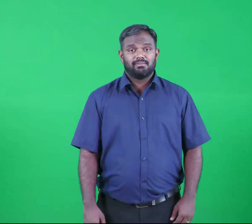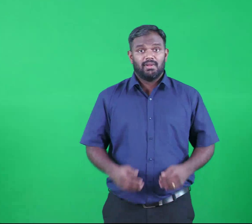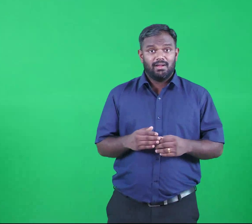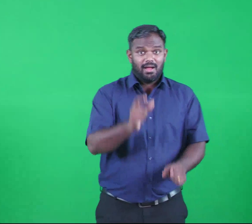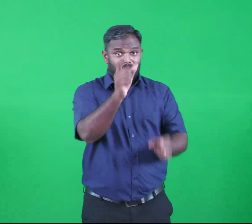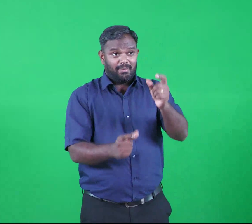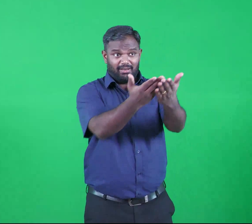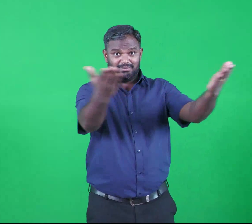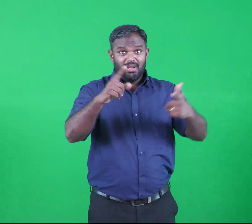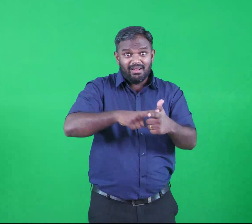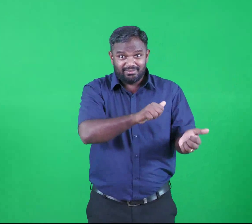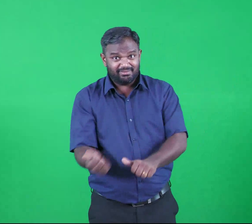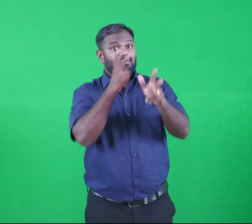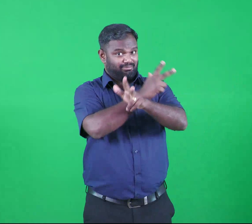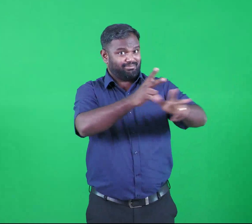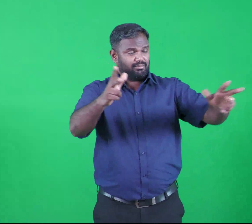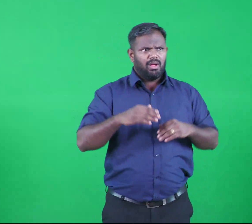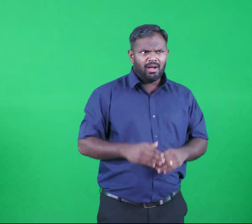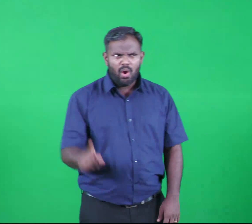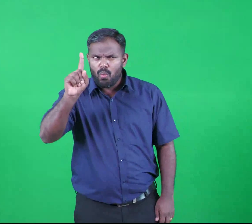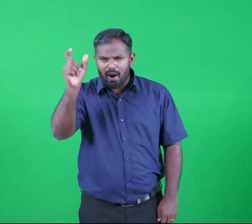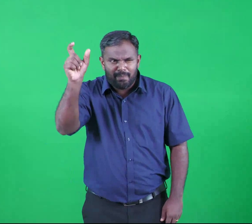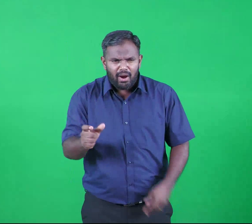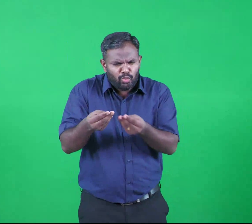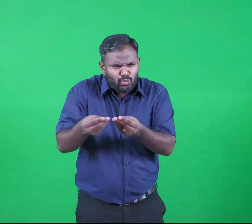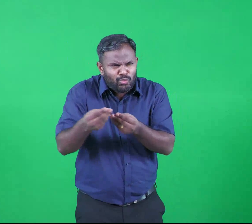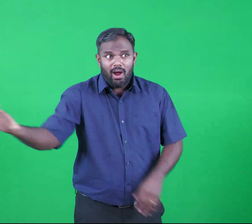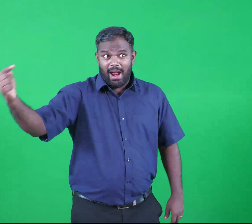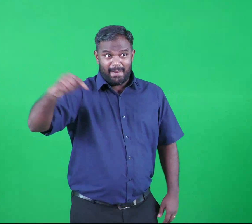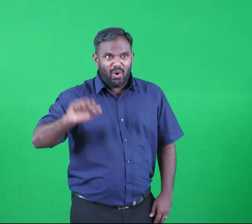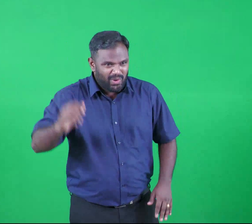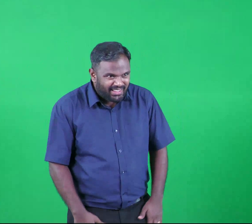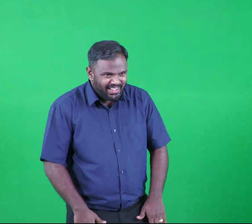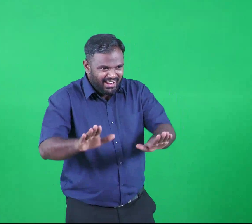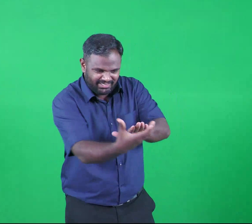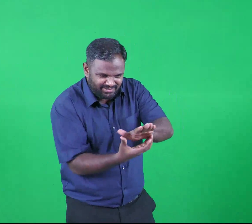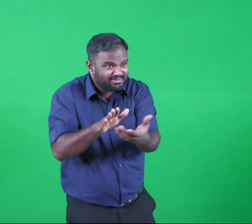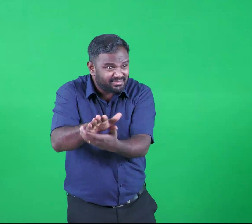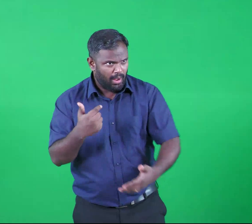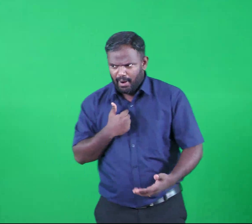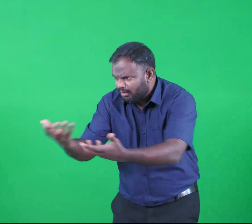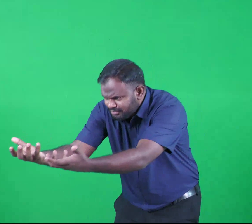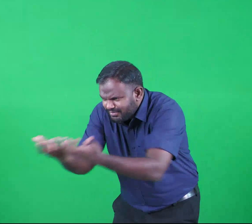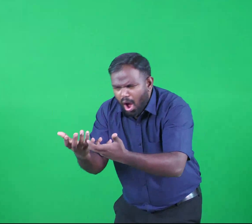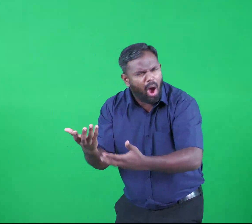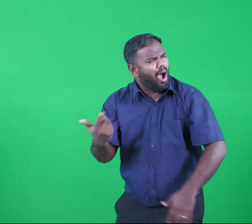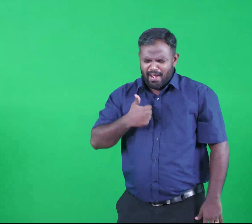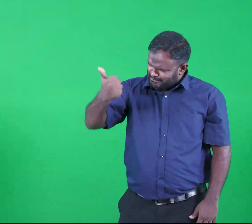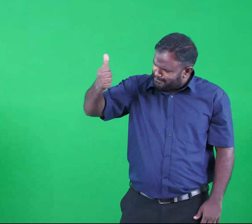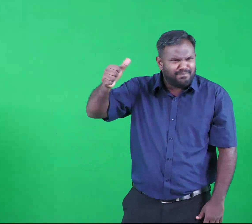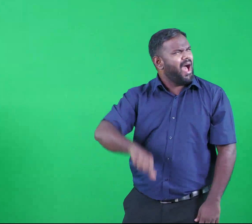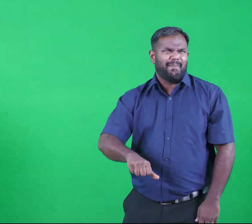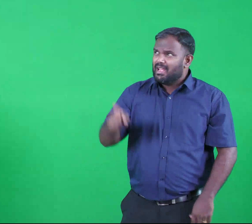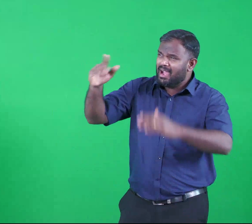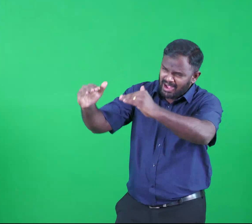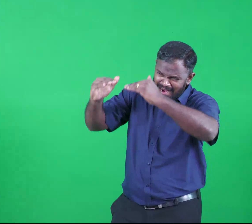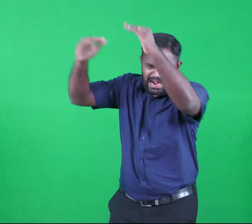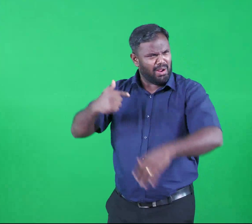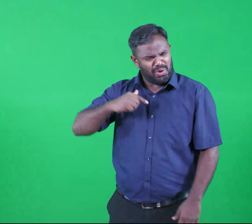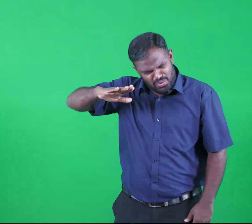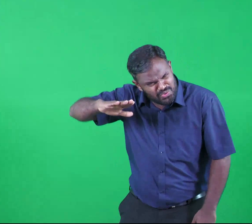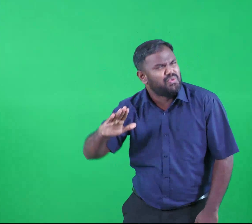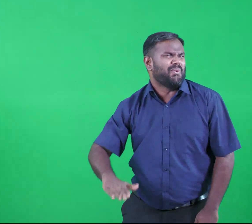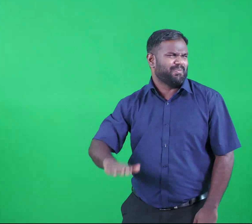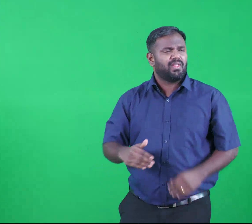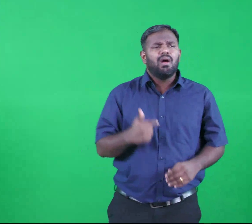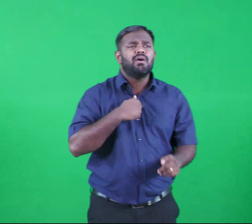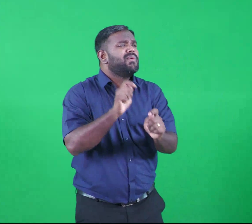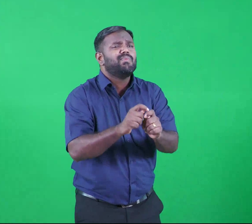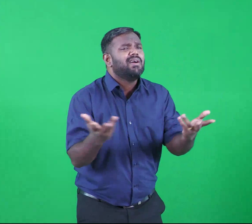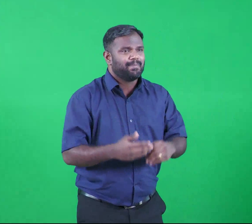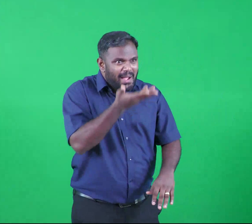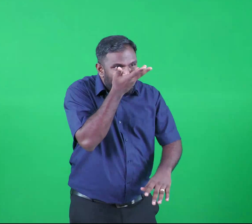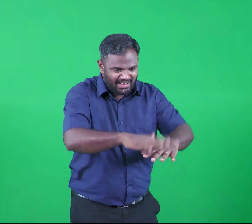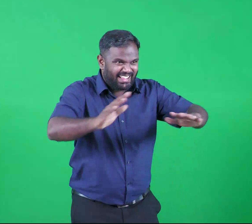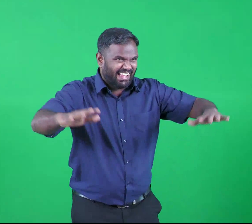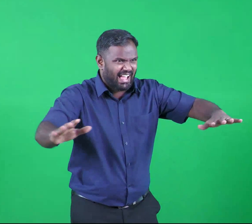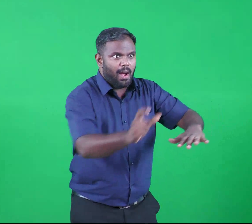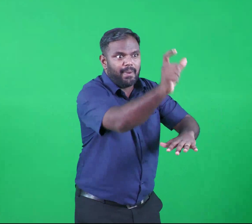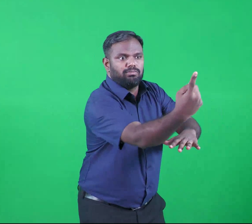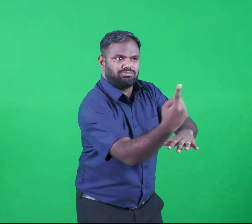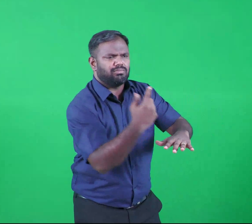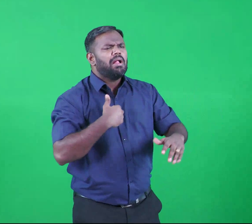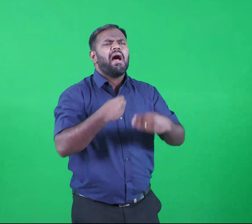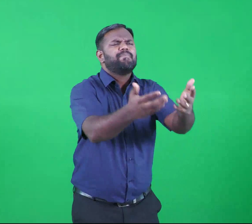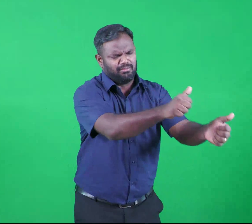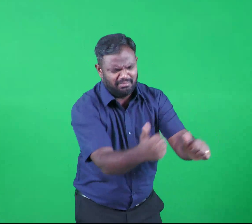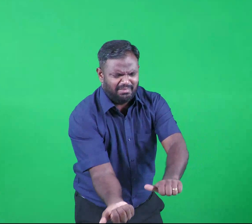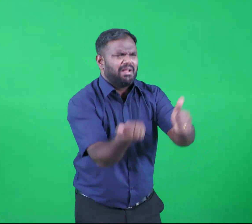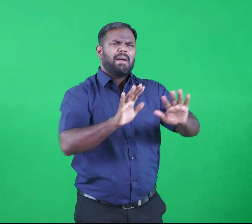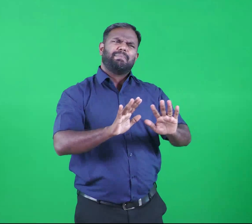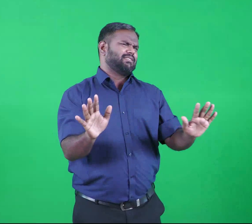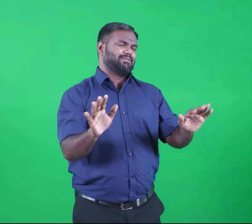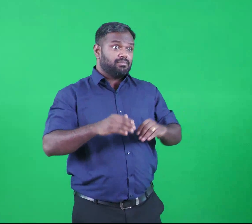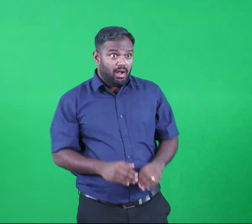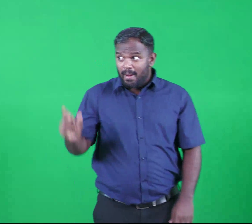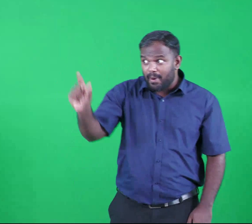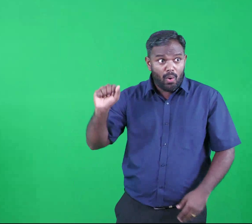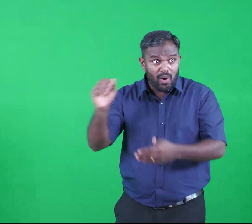And he began to proclaim: "After me will come One more powerful than I, the straps of whose sandals I am not worthy to stoop down and untie.